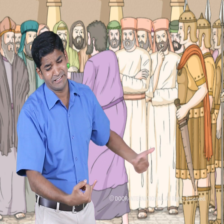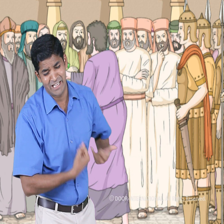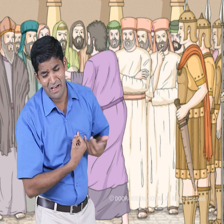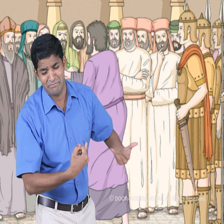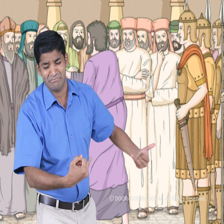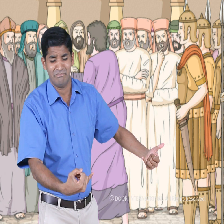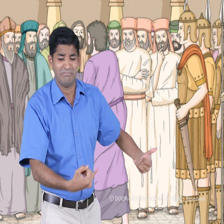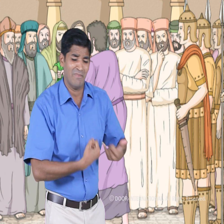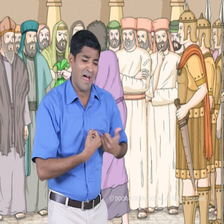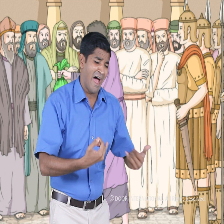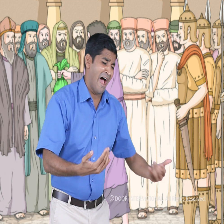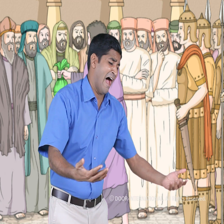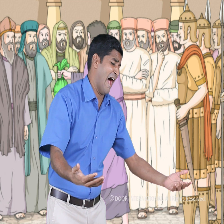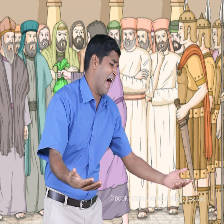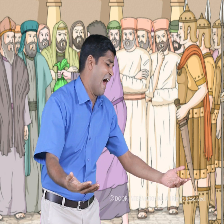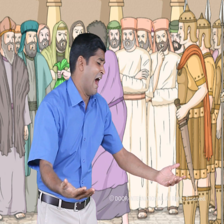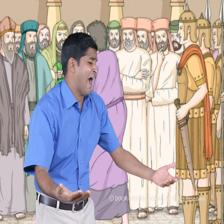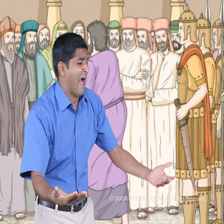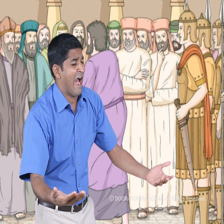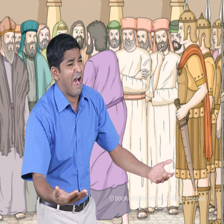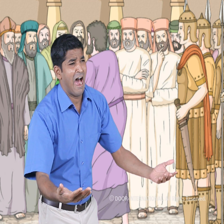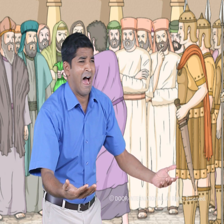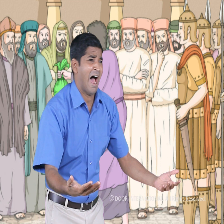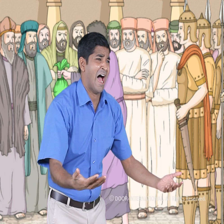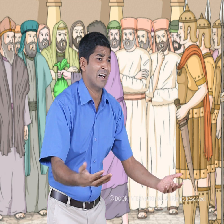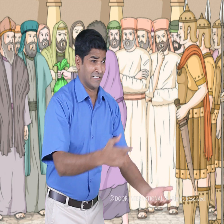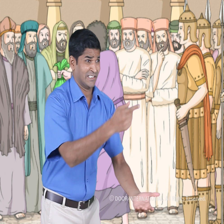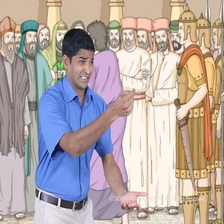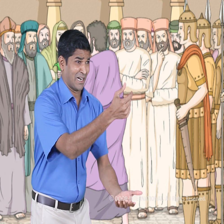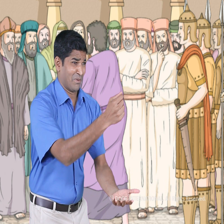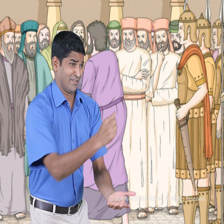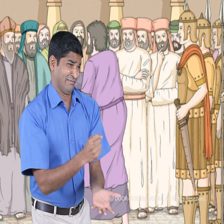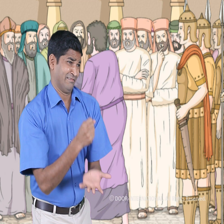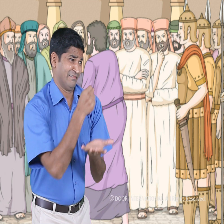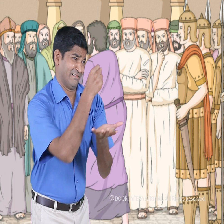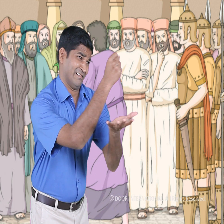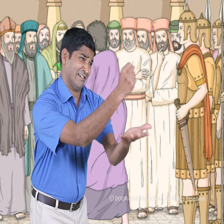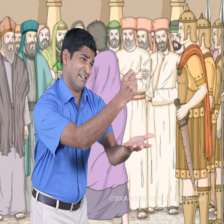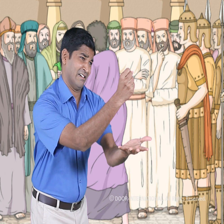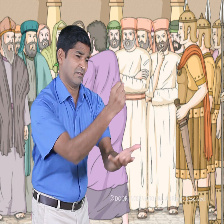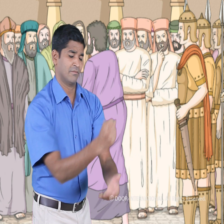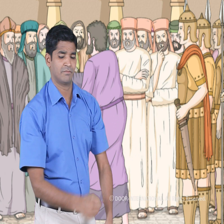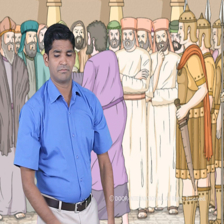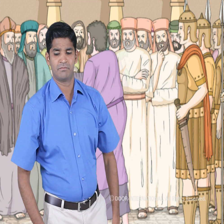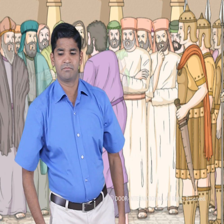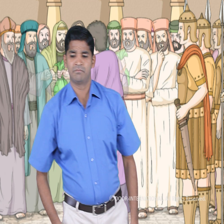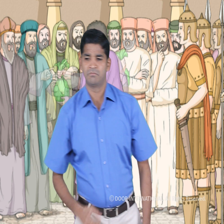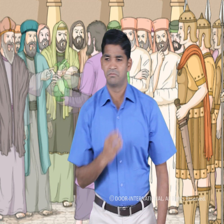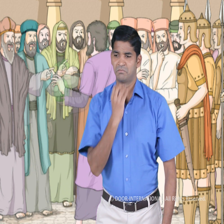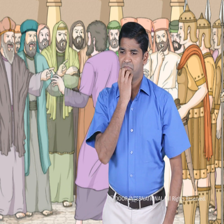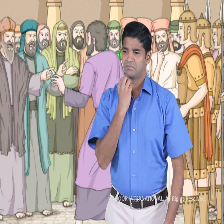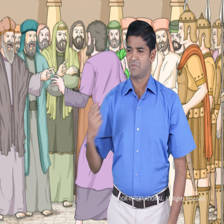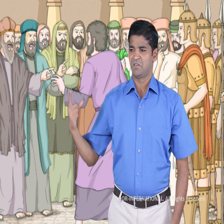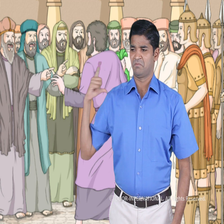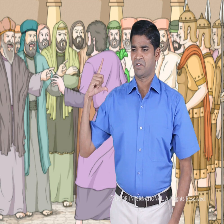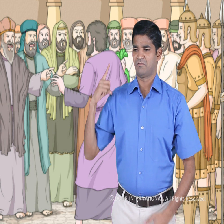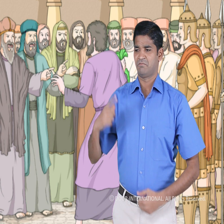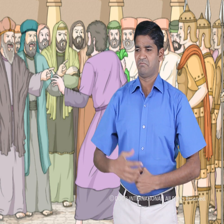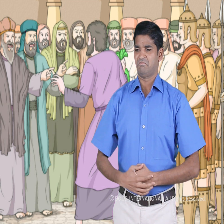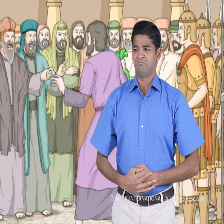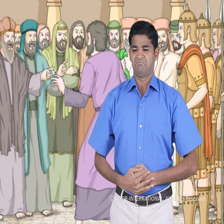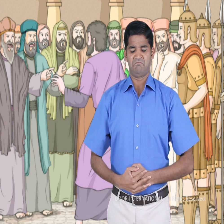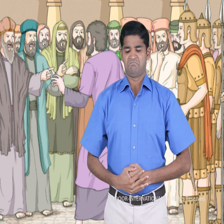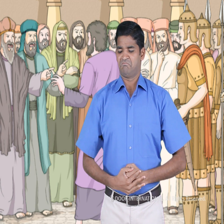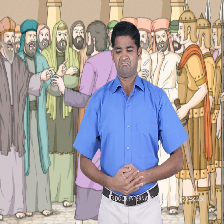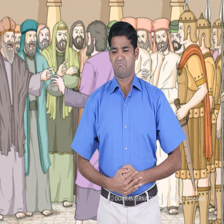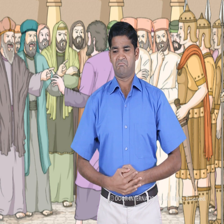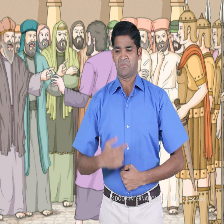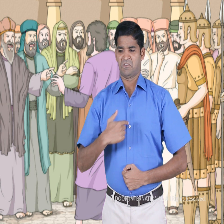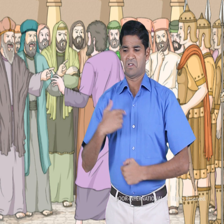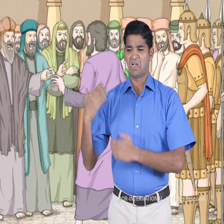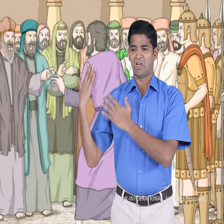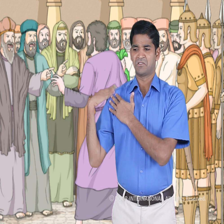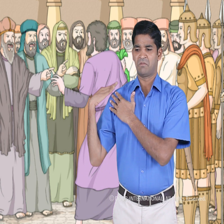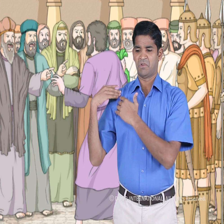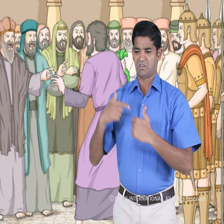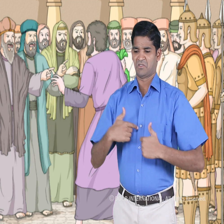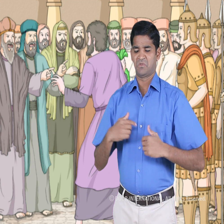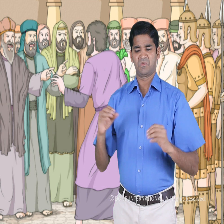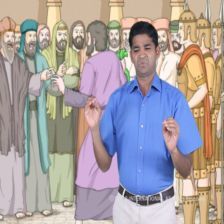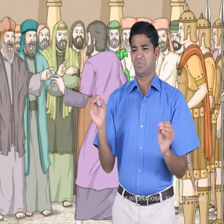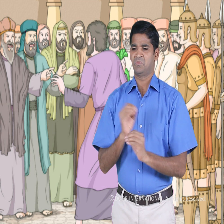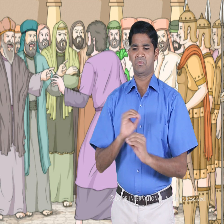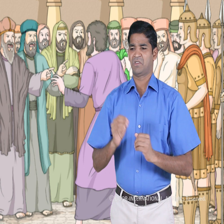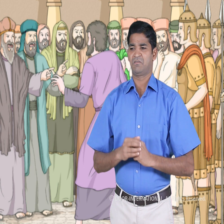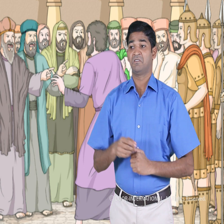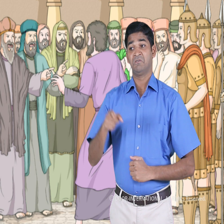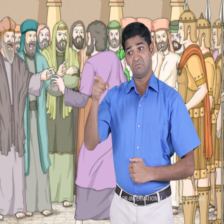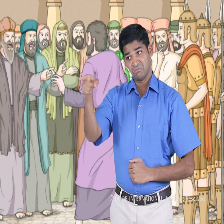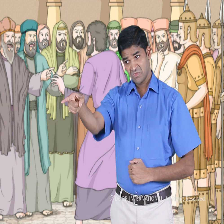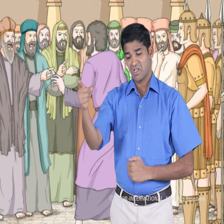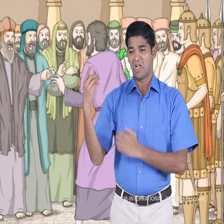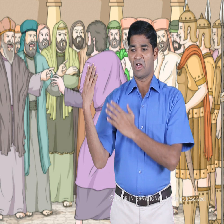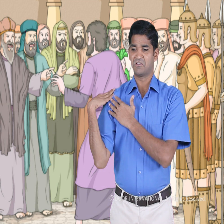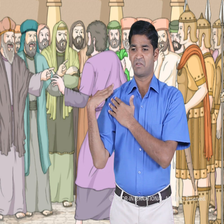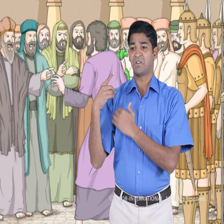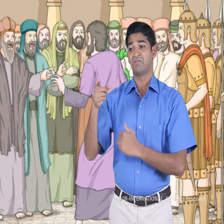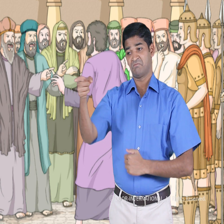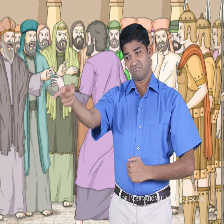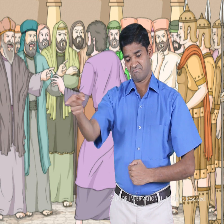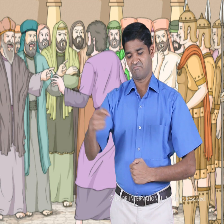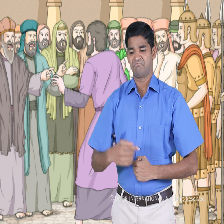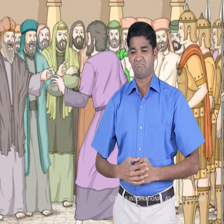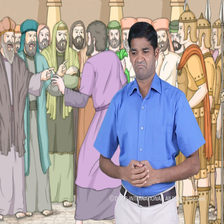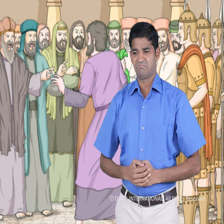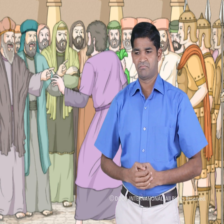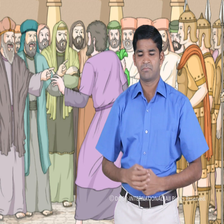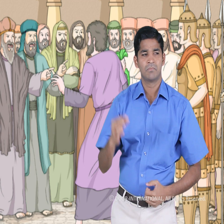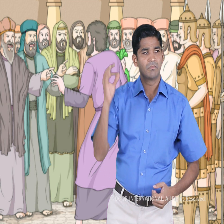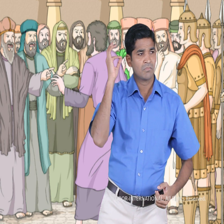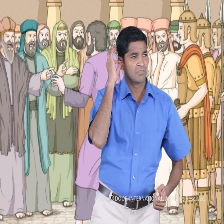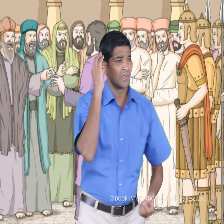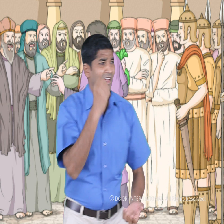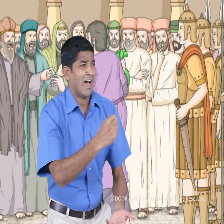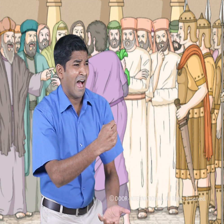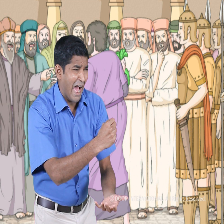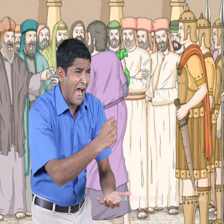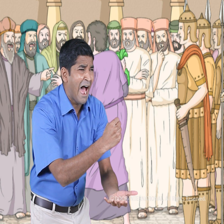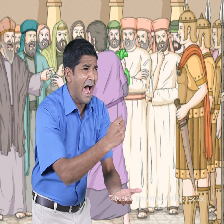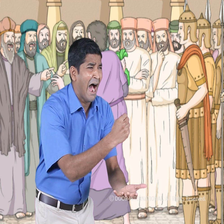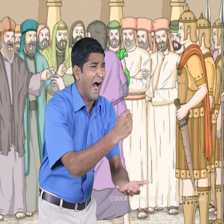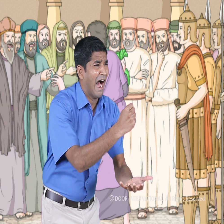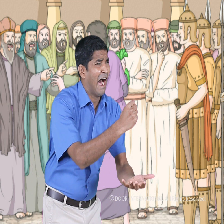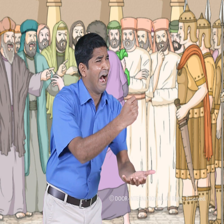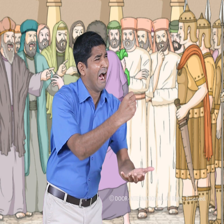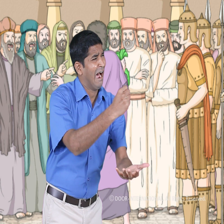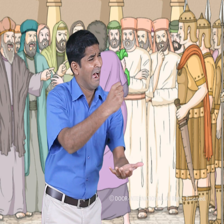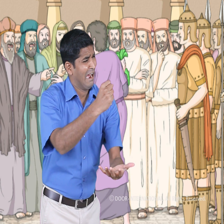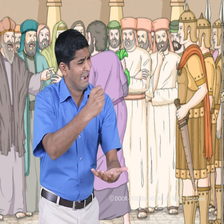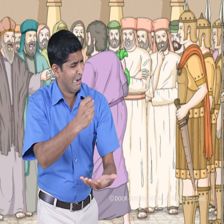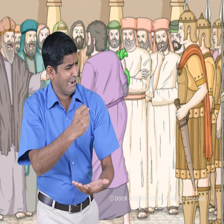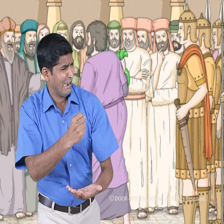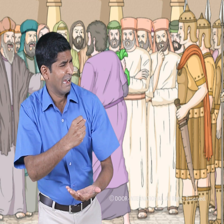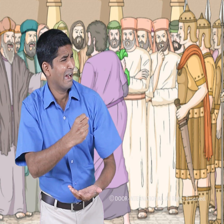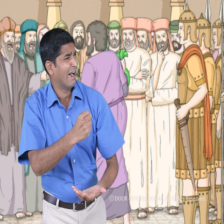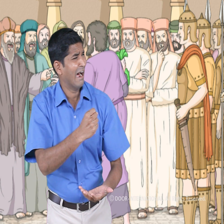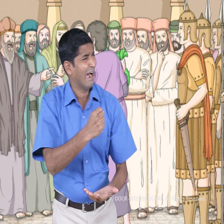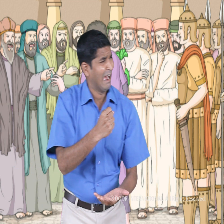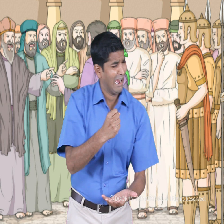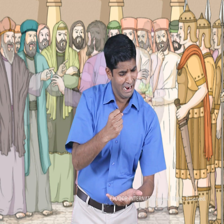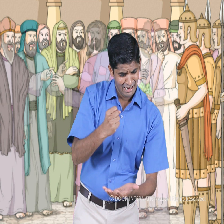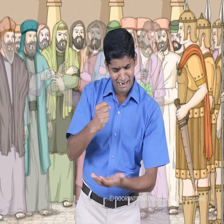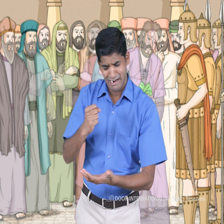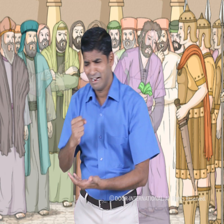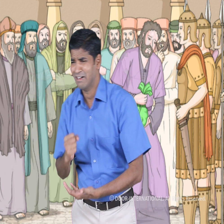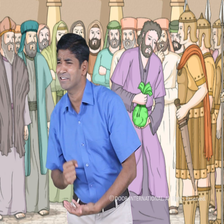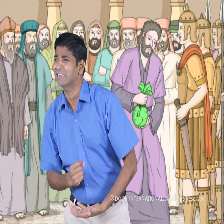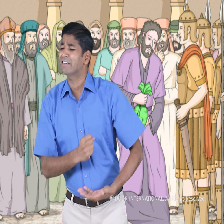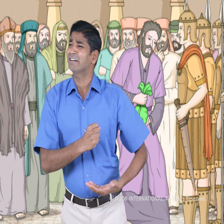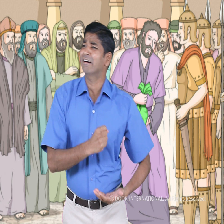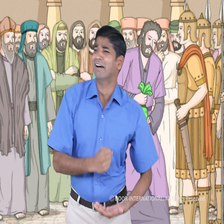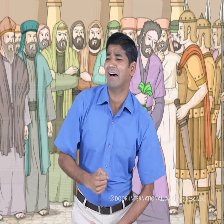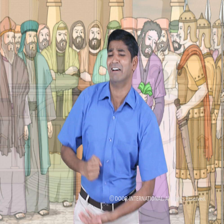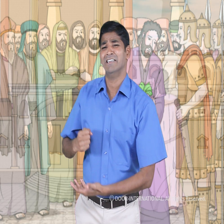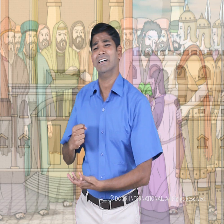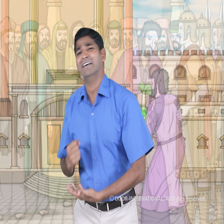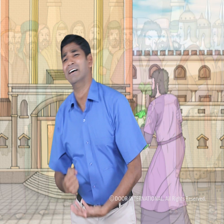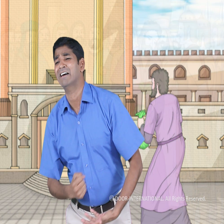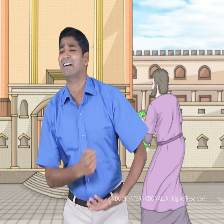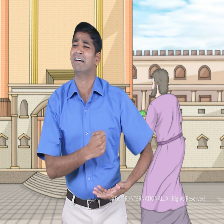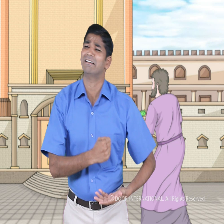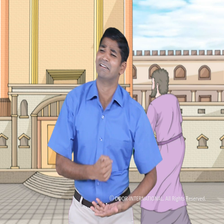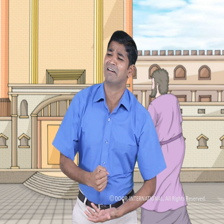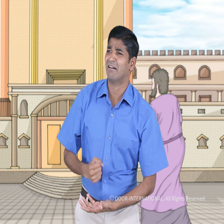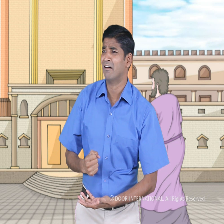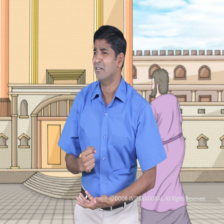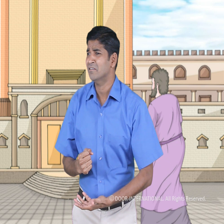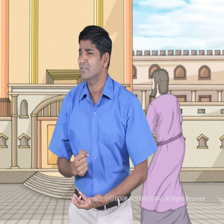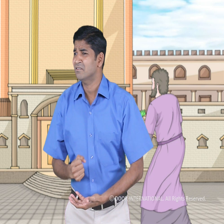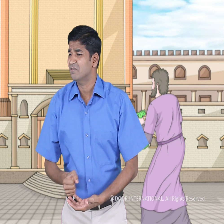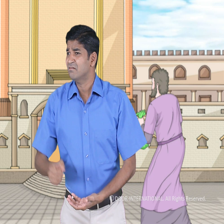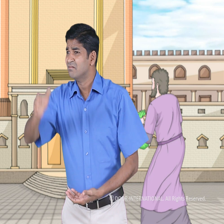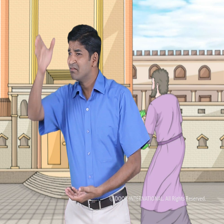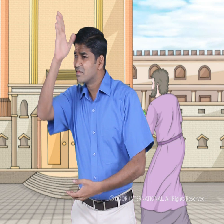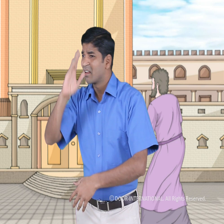“What is that to us?” they replied. “You bear the responsibility.”